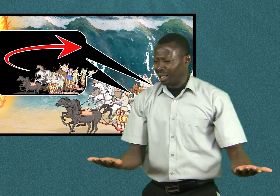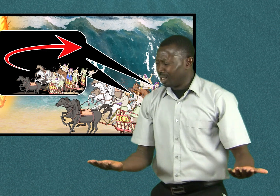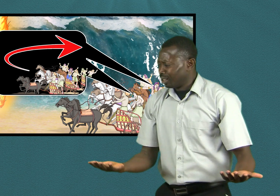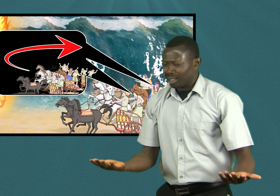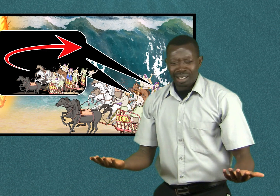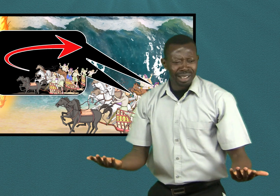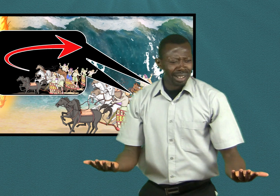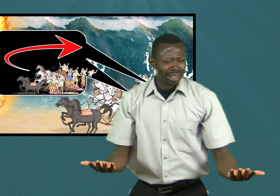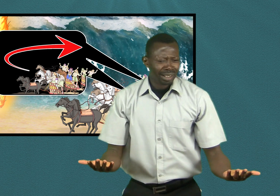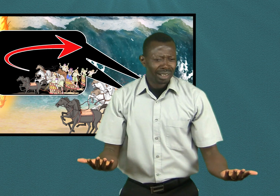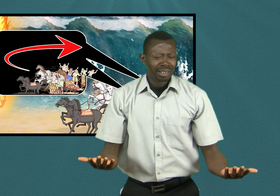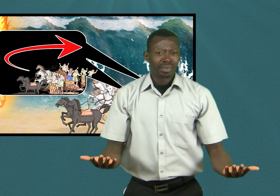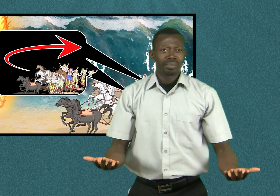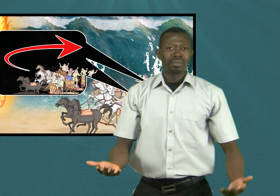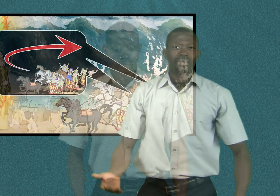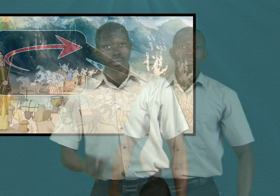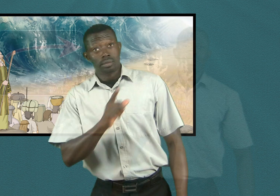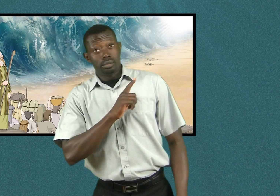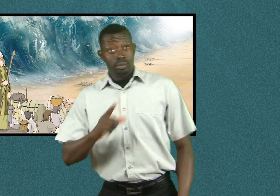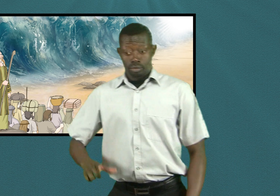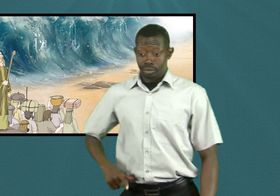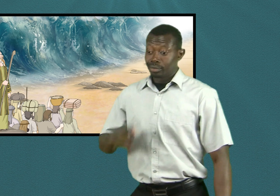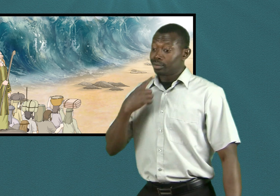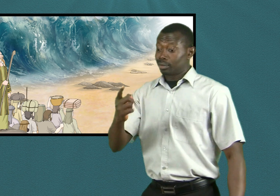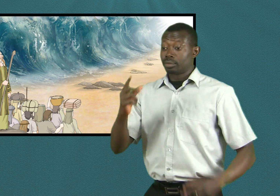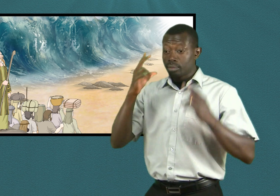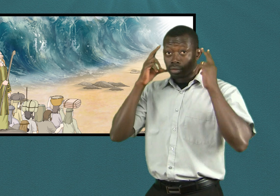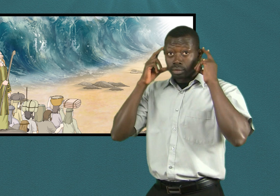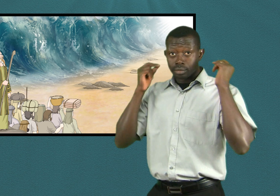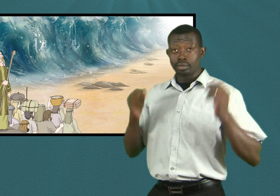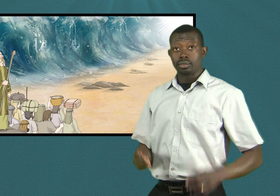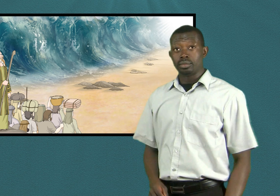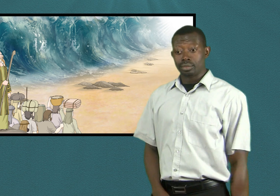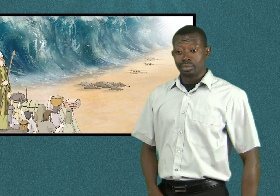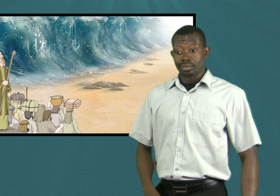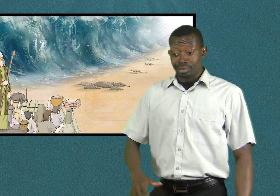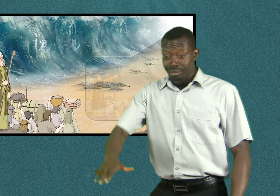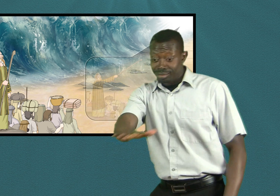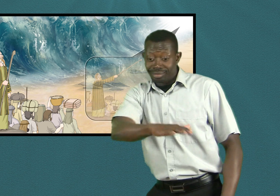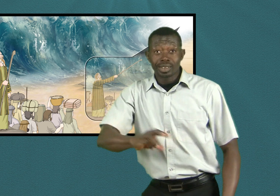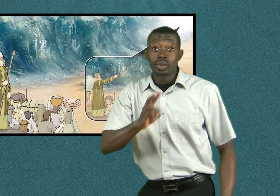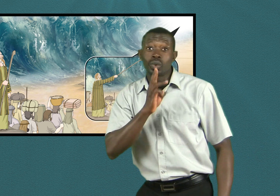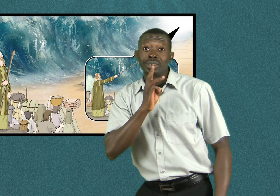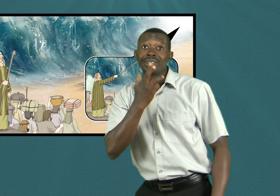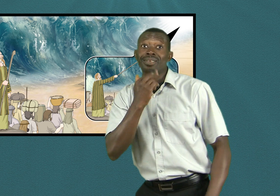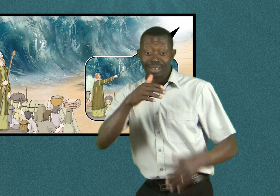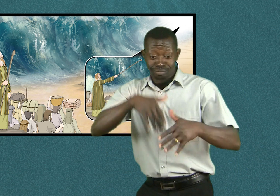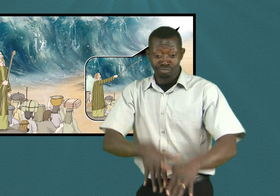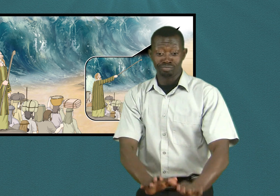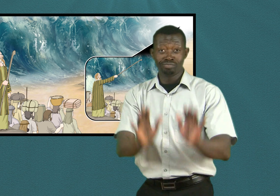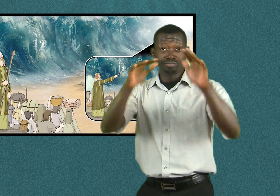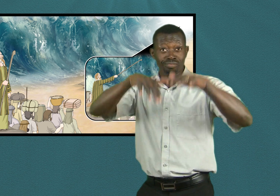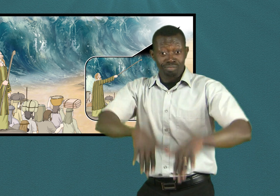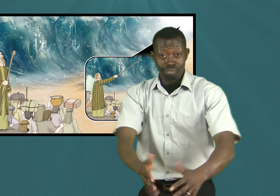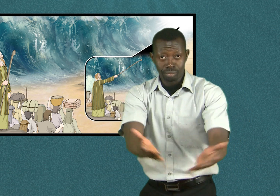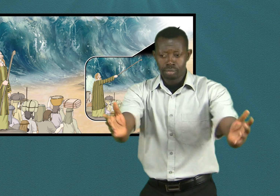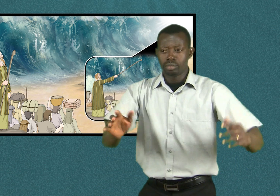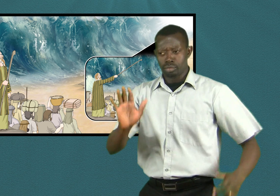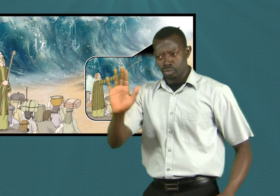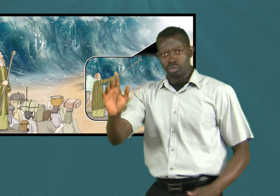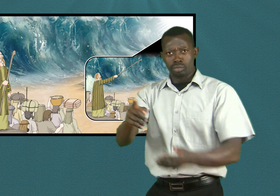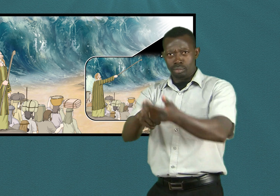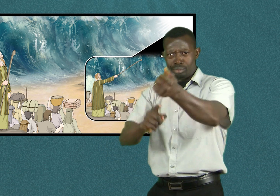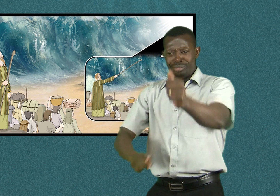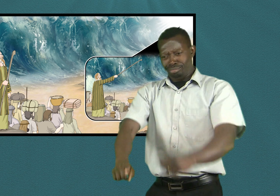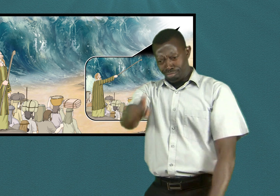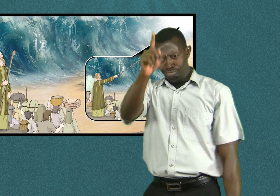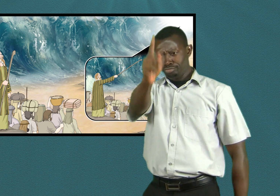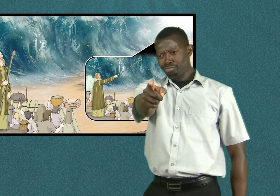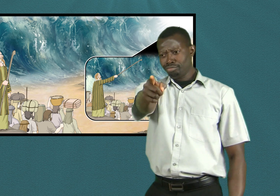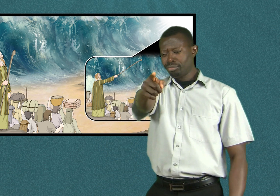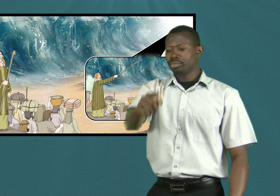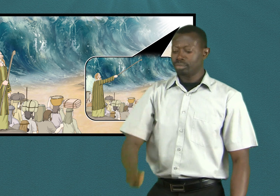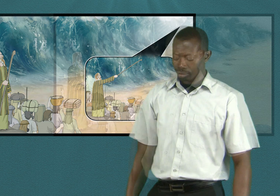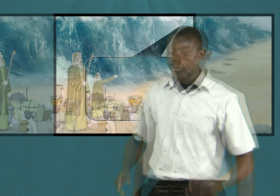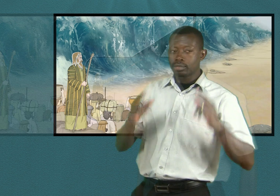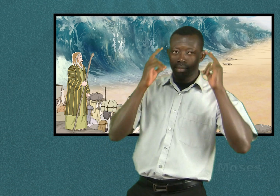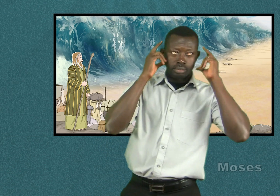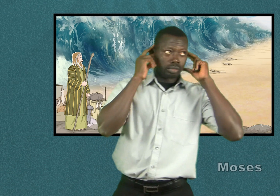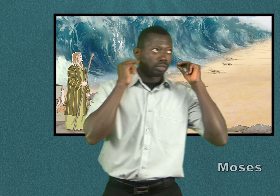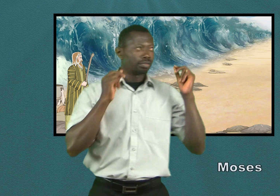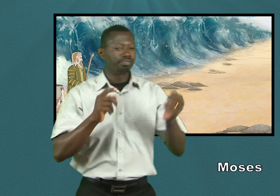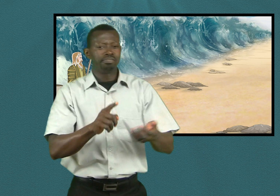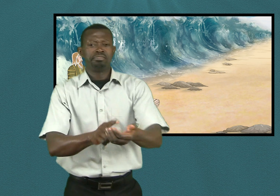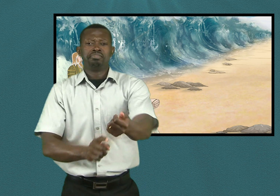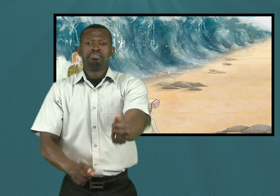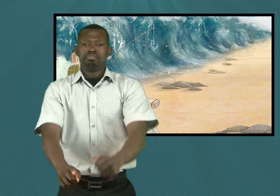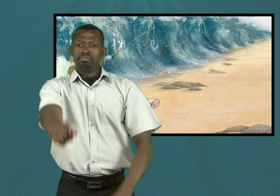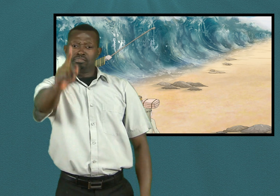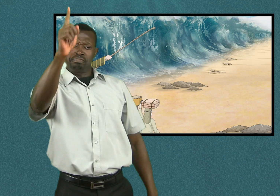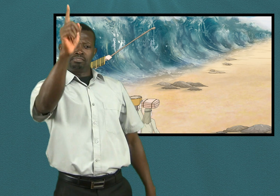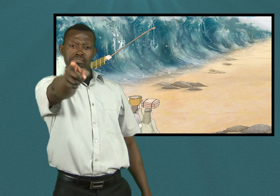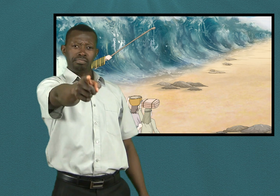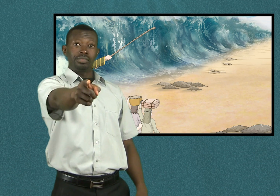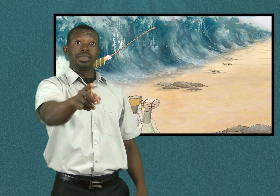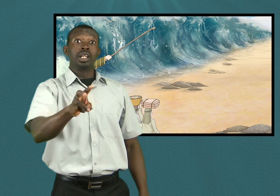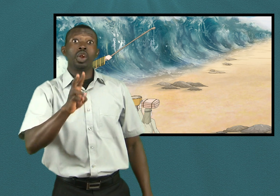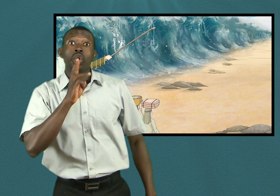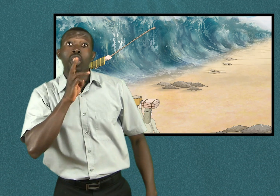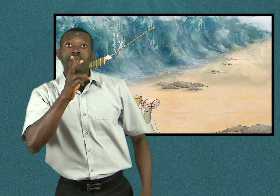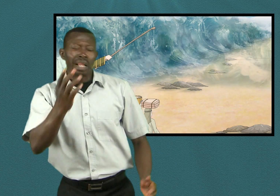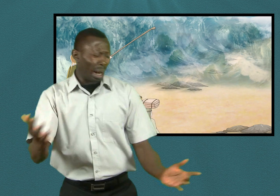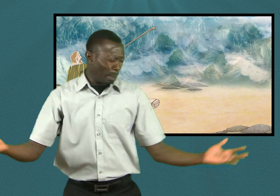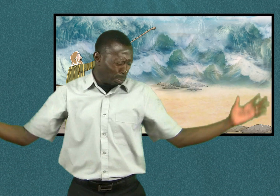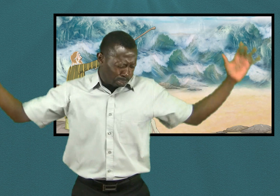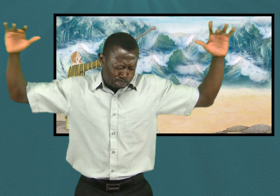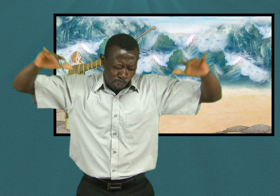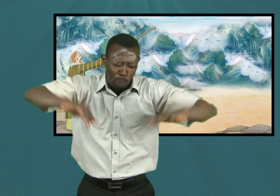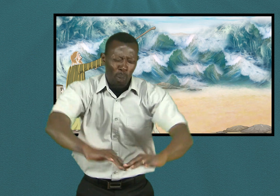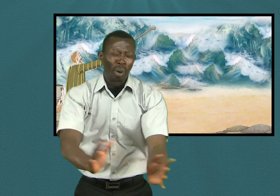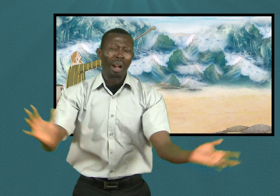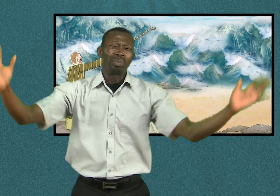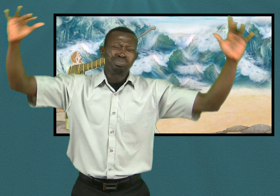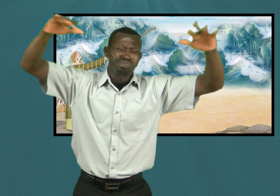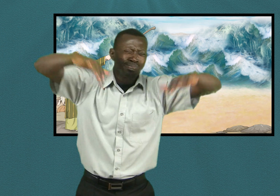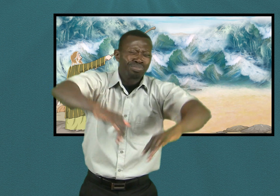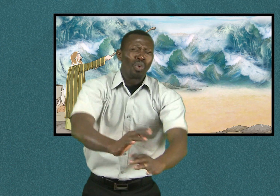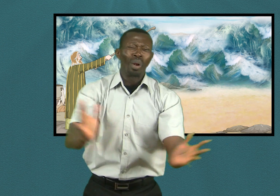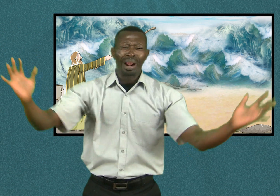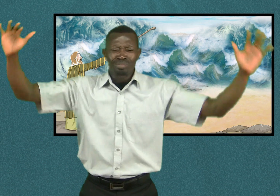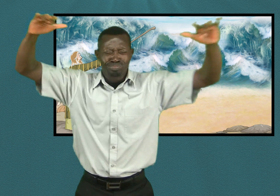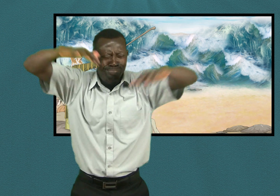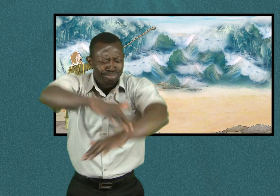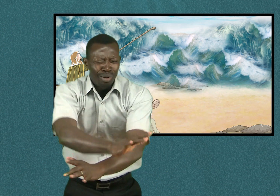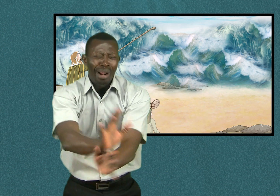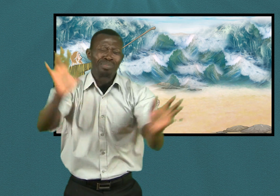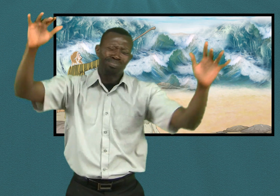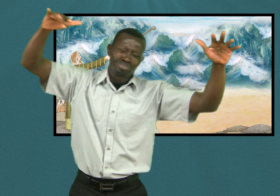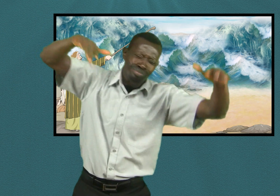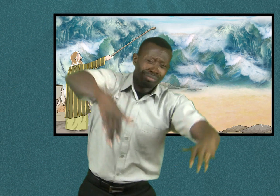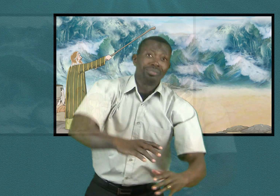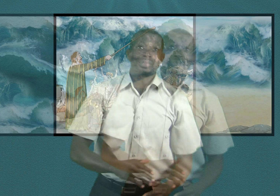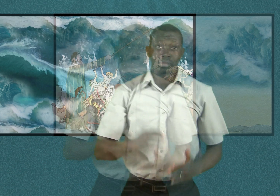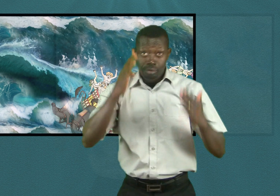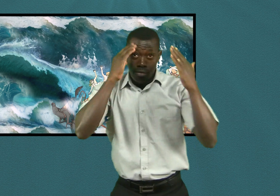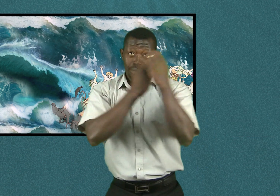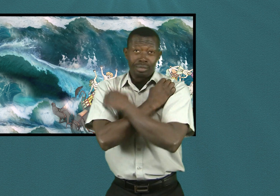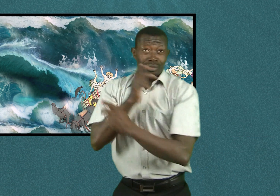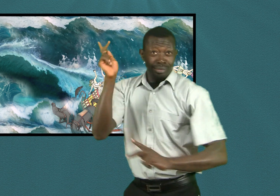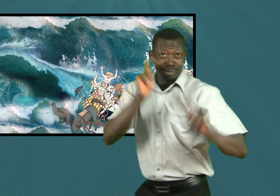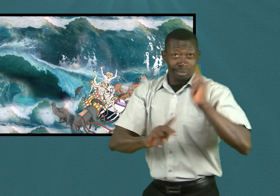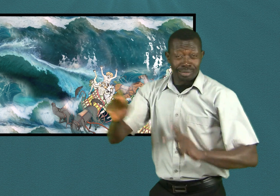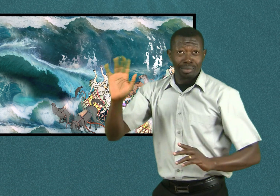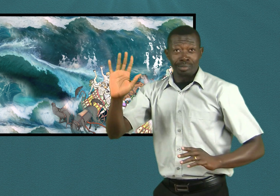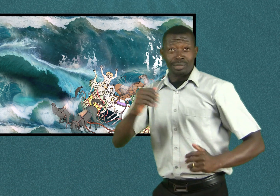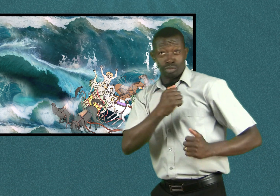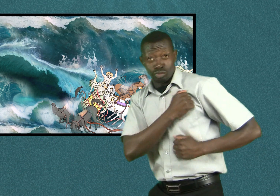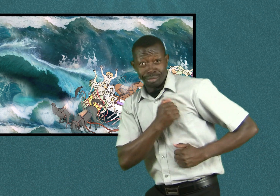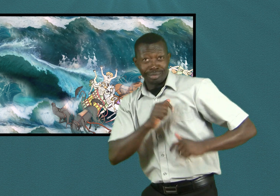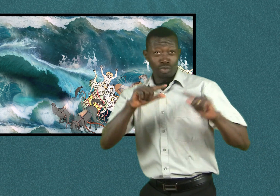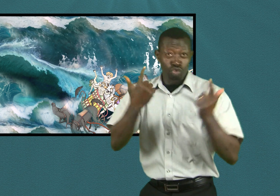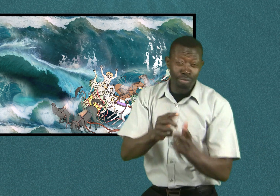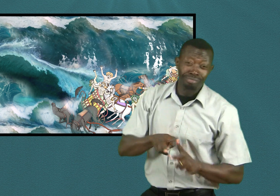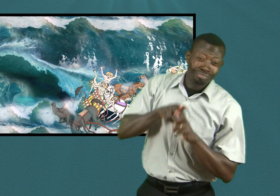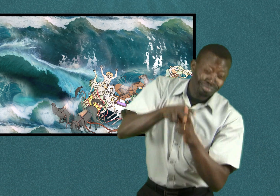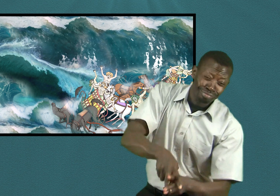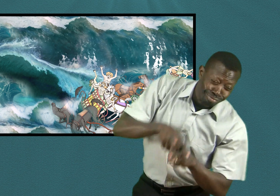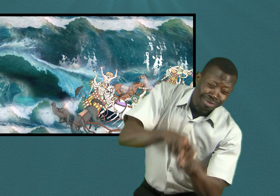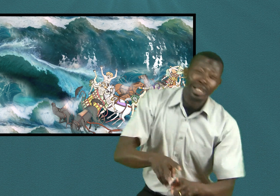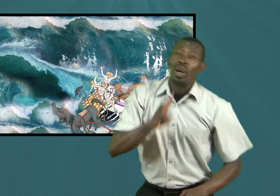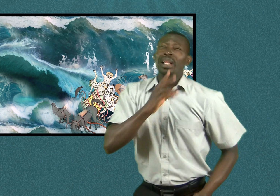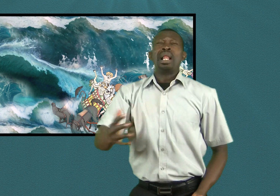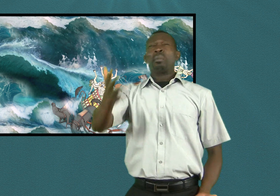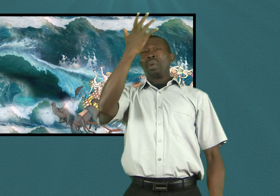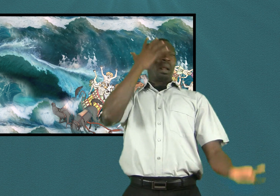Then the LORD said to Moses, “Stretch out your hand over the sea, so that the waters may flow back over the Egyptians and their chariots and horsemen.” So Moses stretched out his hand over the sea, and at daybreak the sea returned to its normal state. As the Egyptians were retreating, the LORD swept them into the sea.